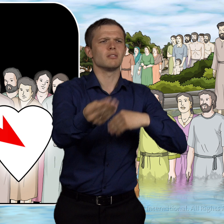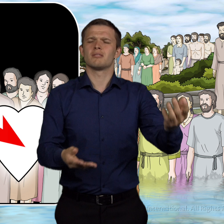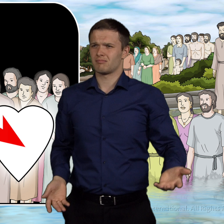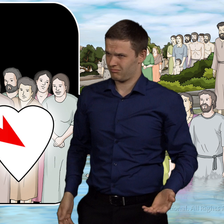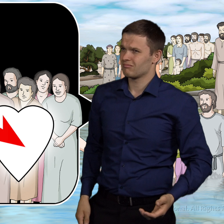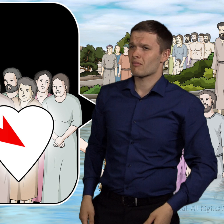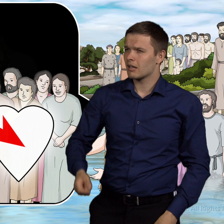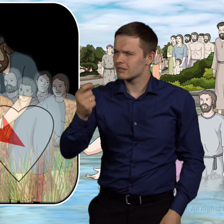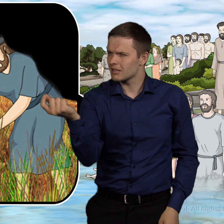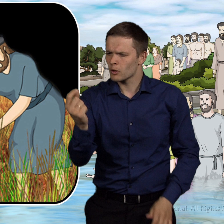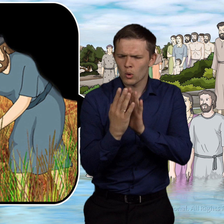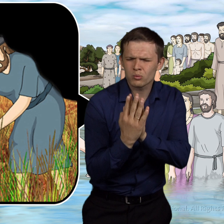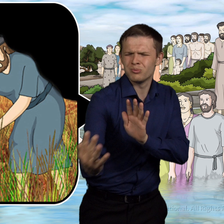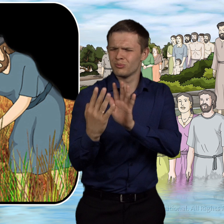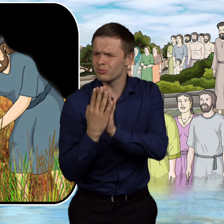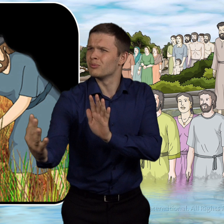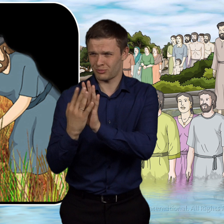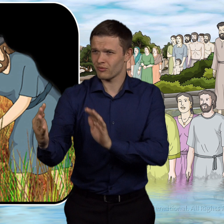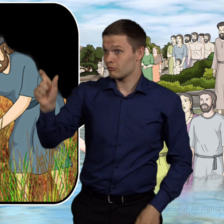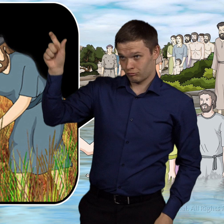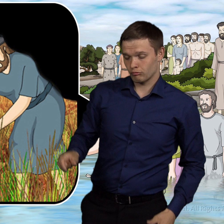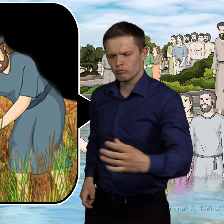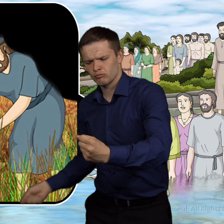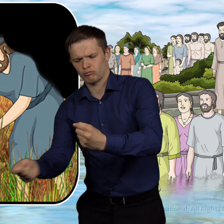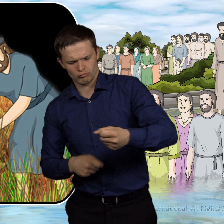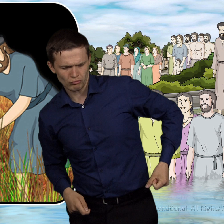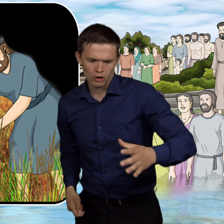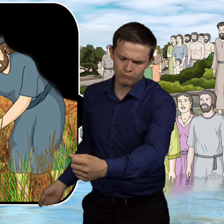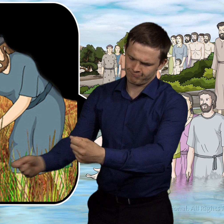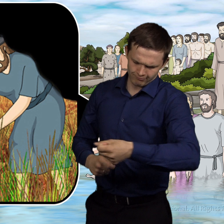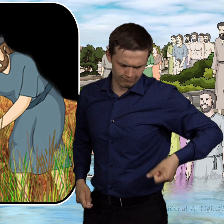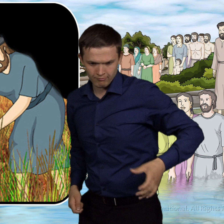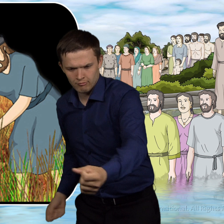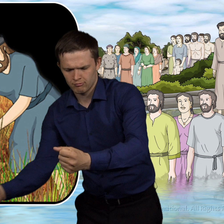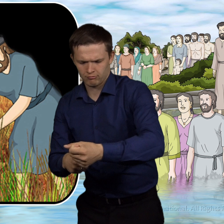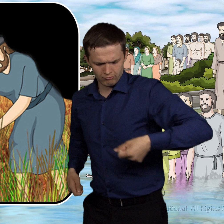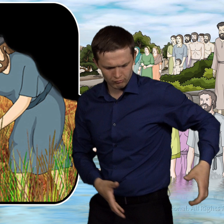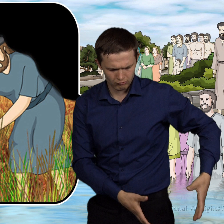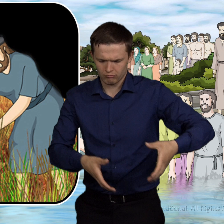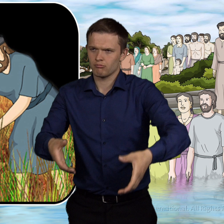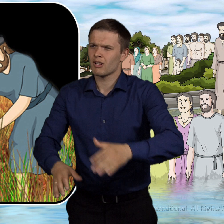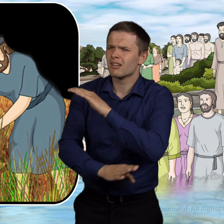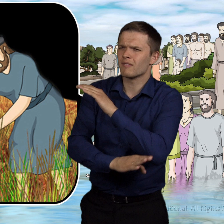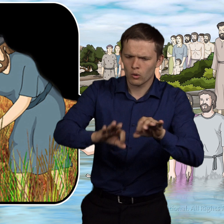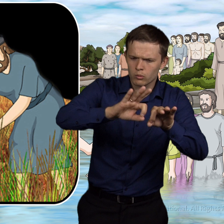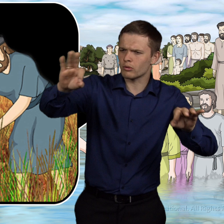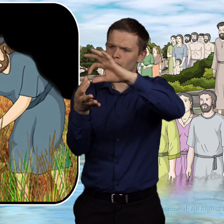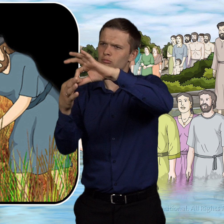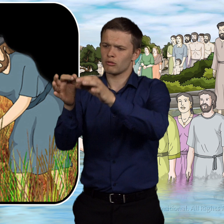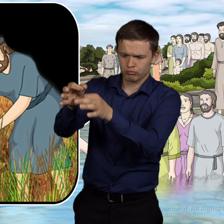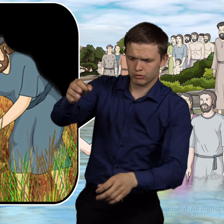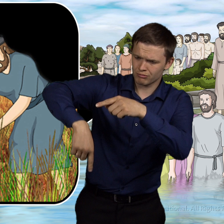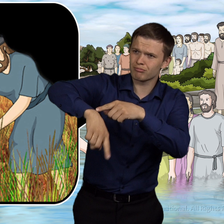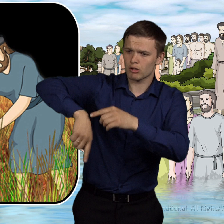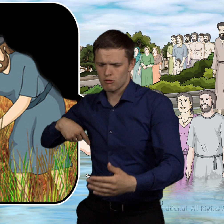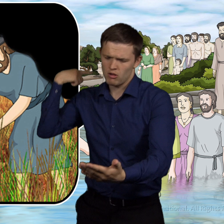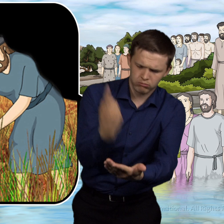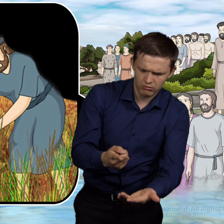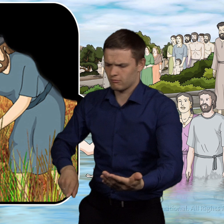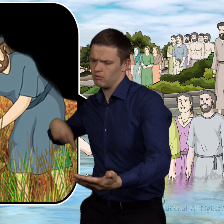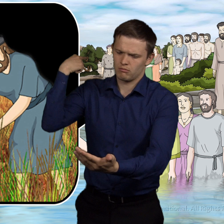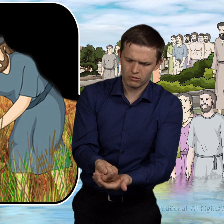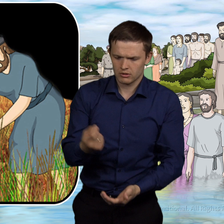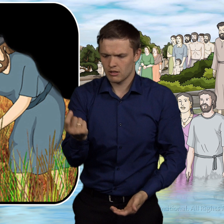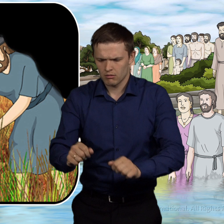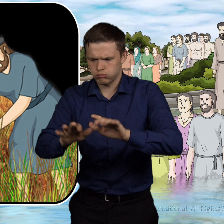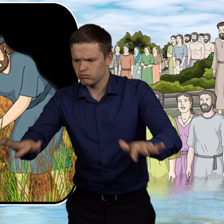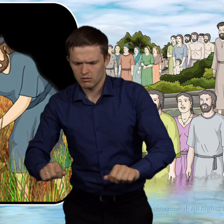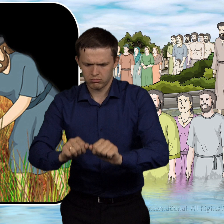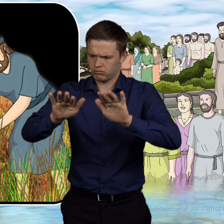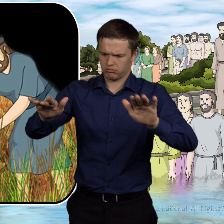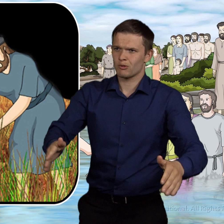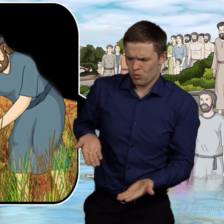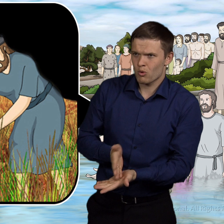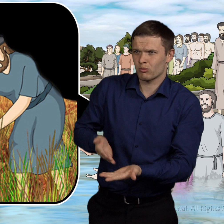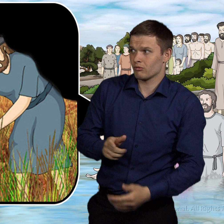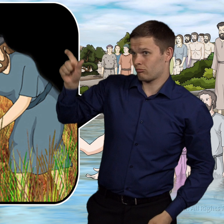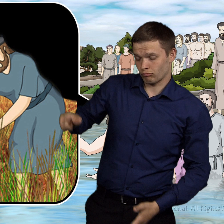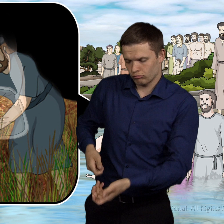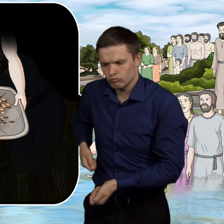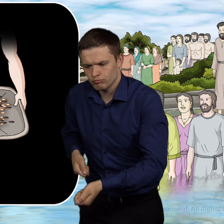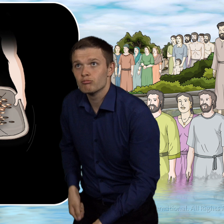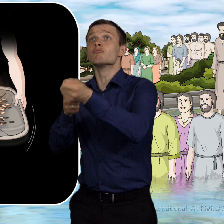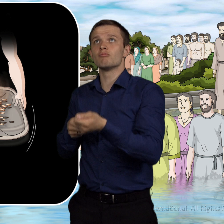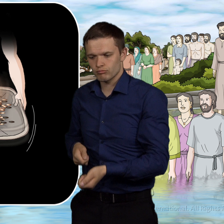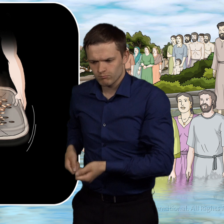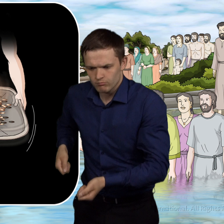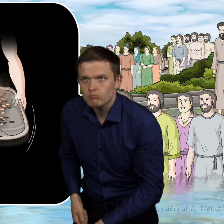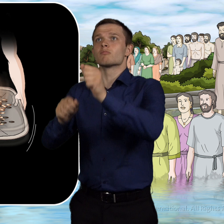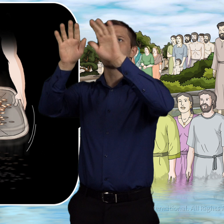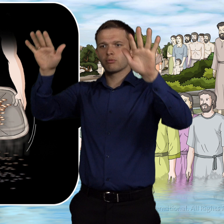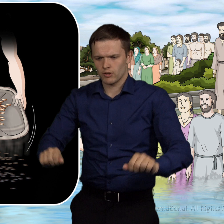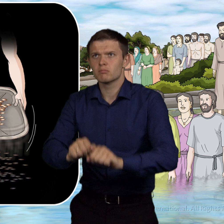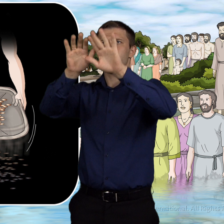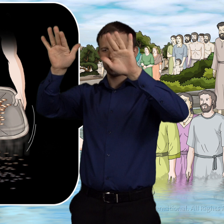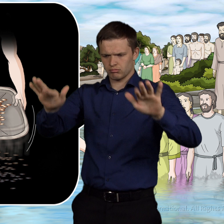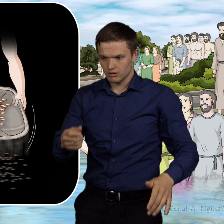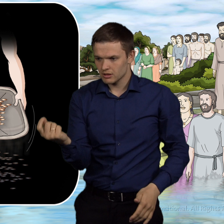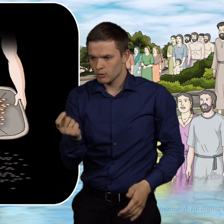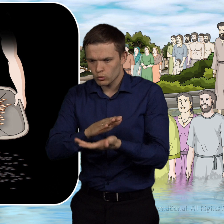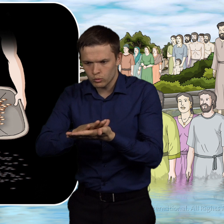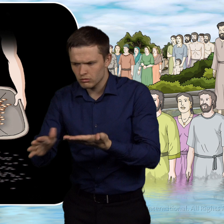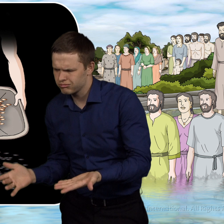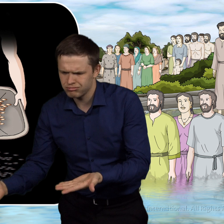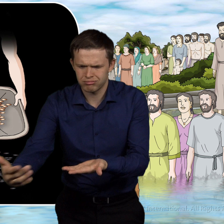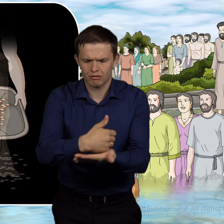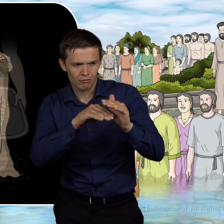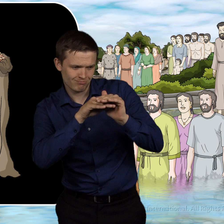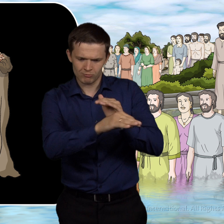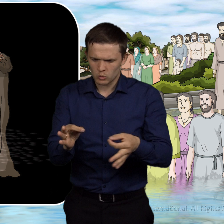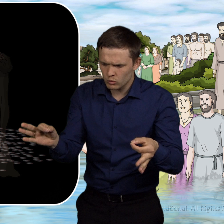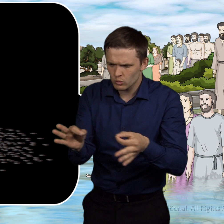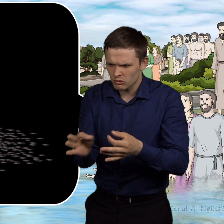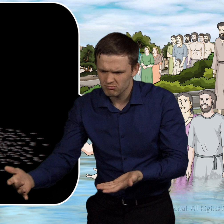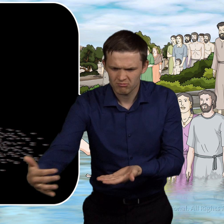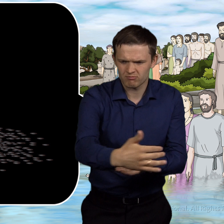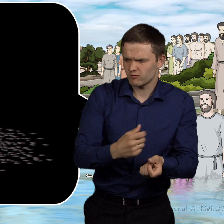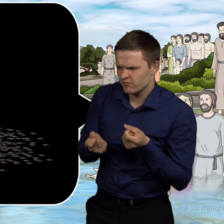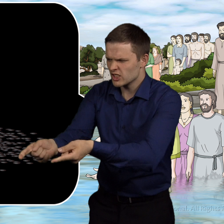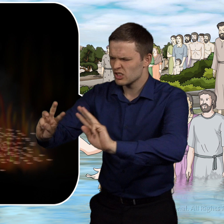His winnowing fork is in His hand to clear His threshing floor and to gather His wheat into the barn;